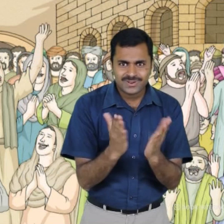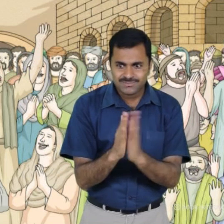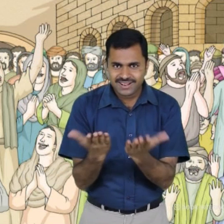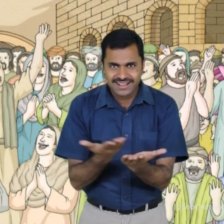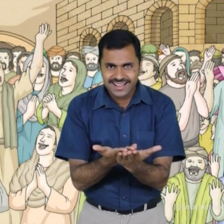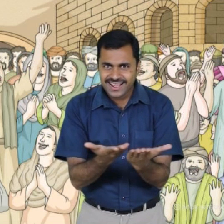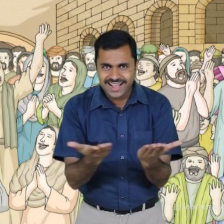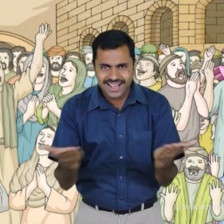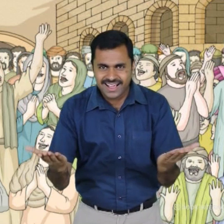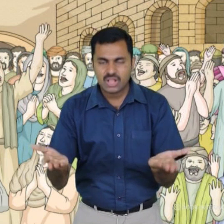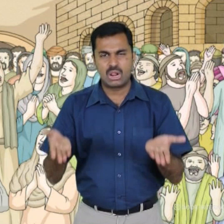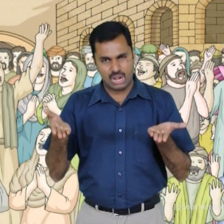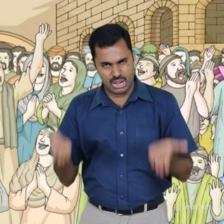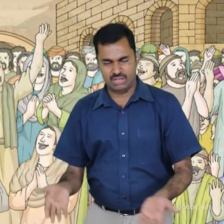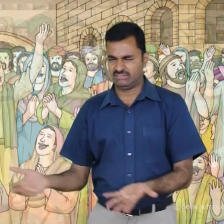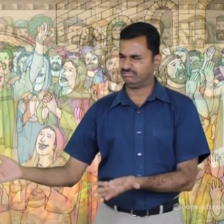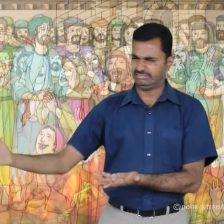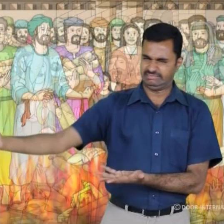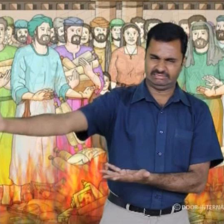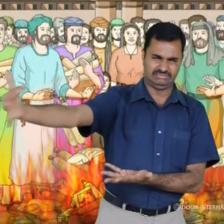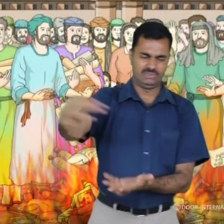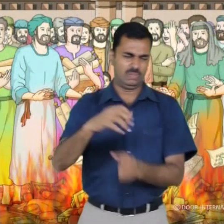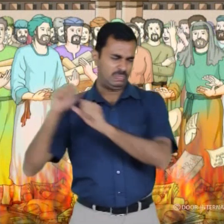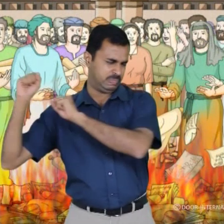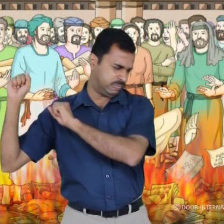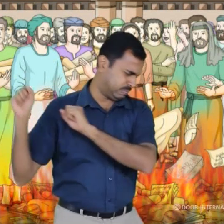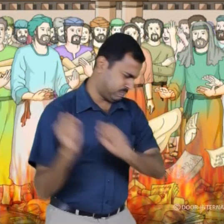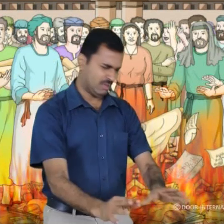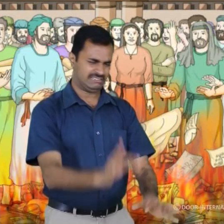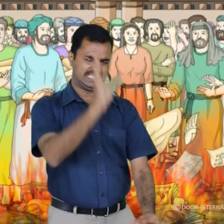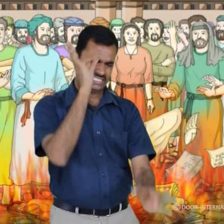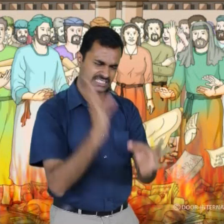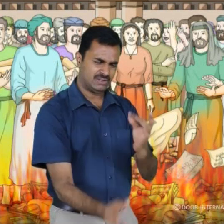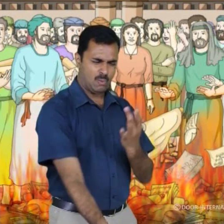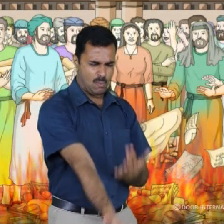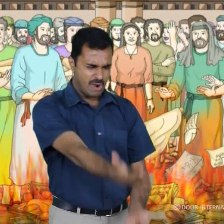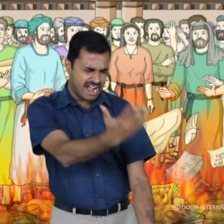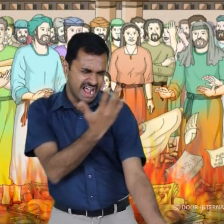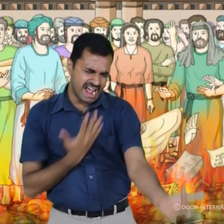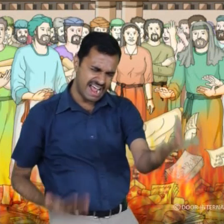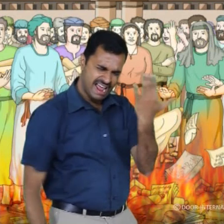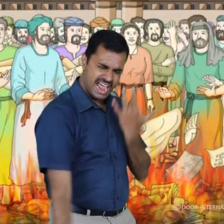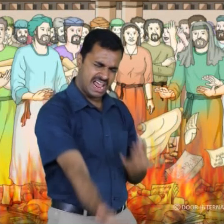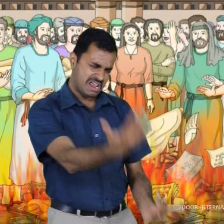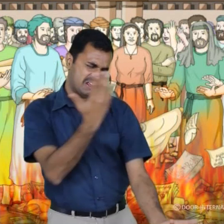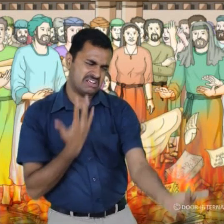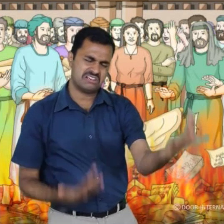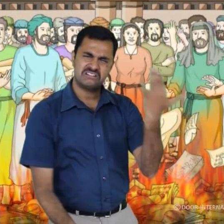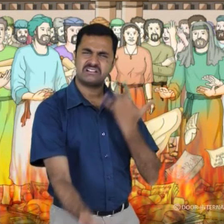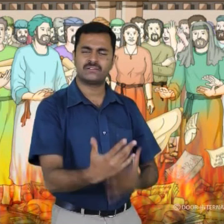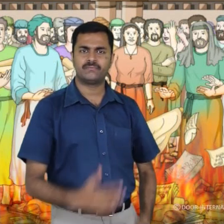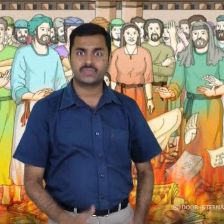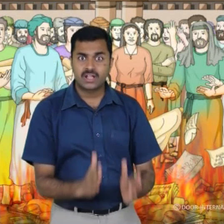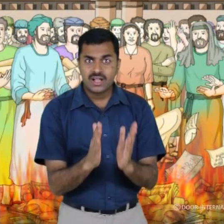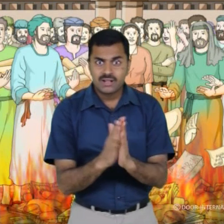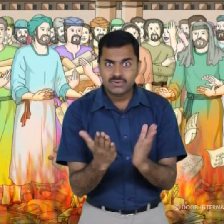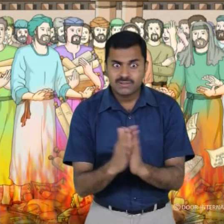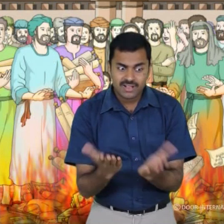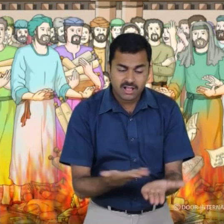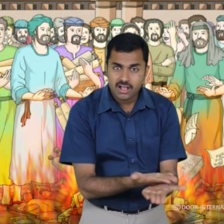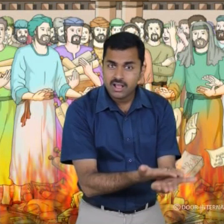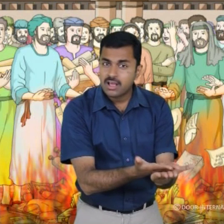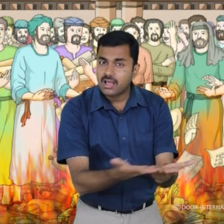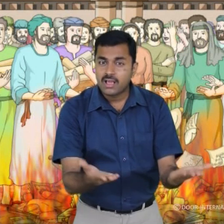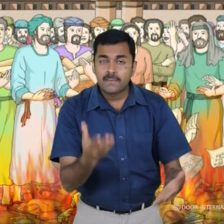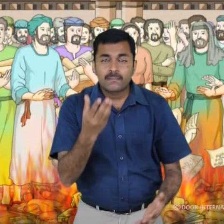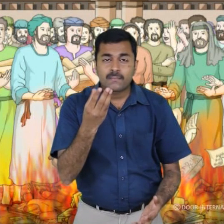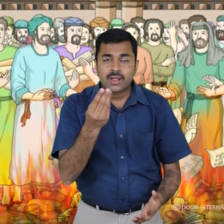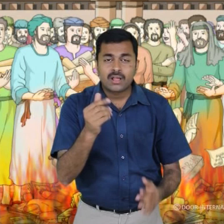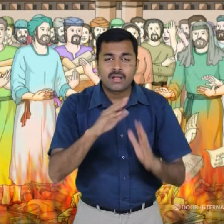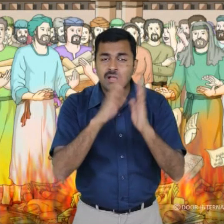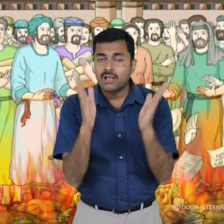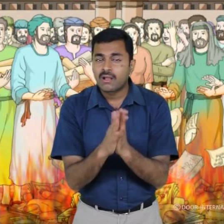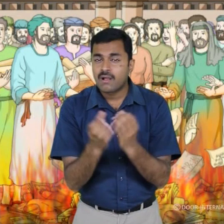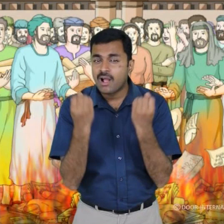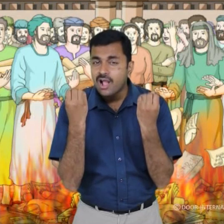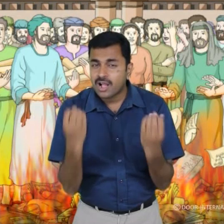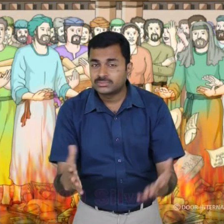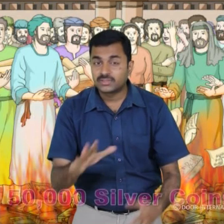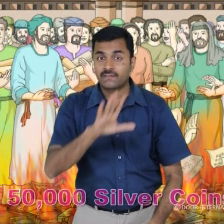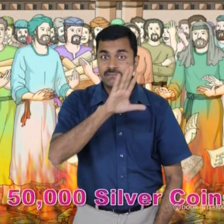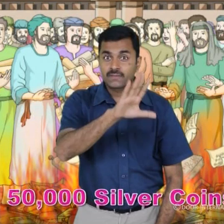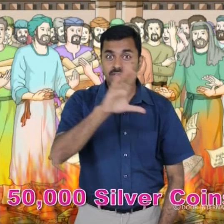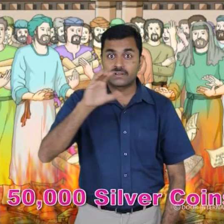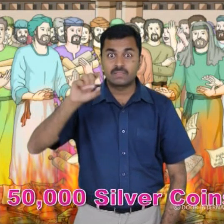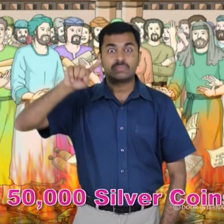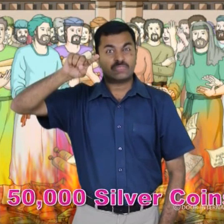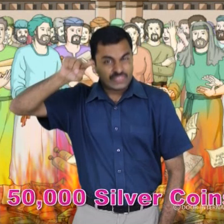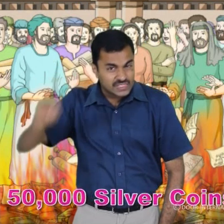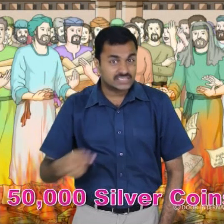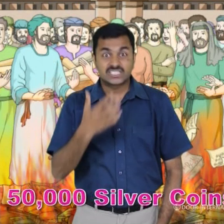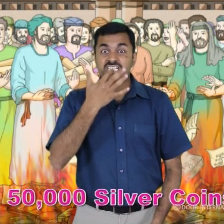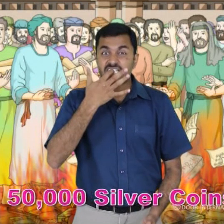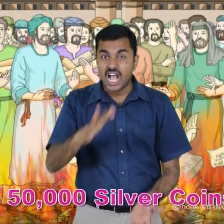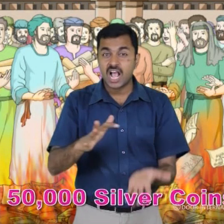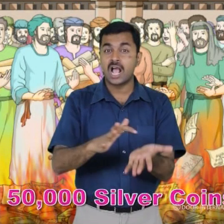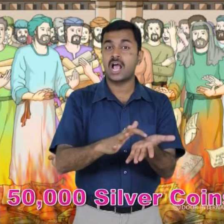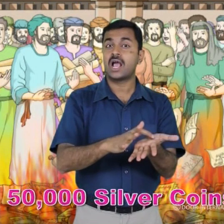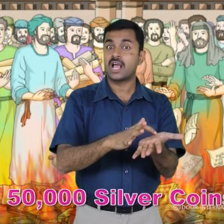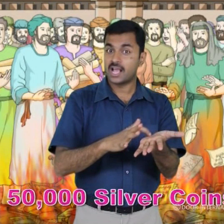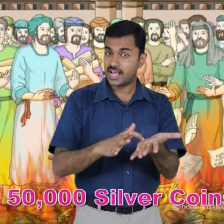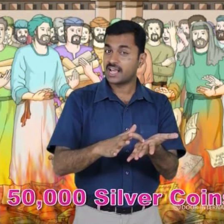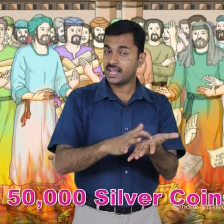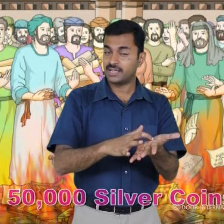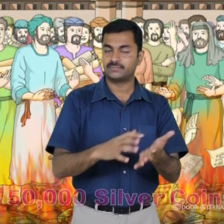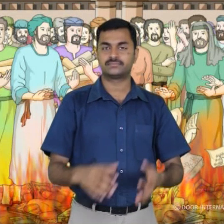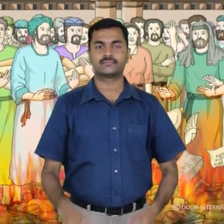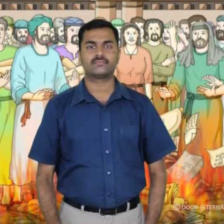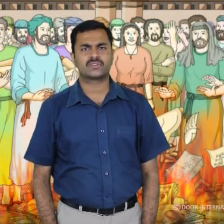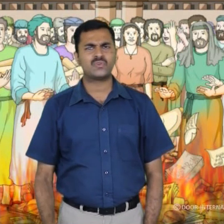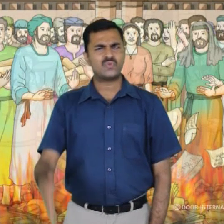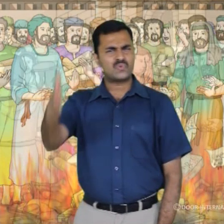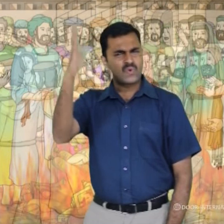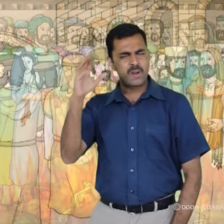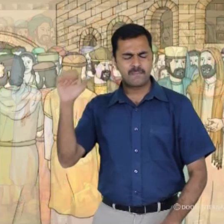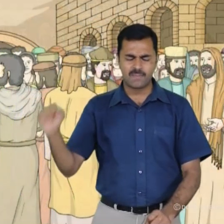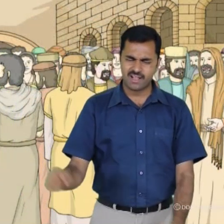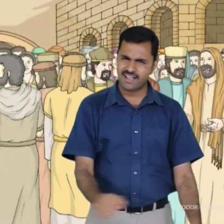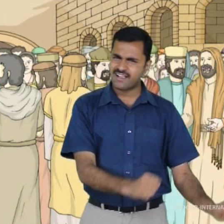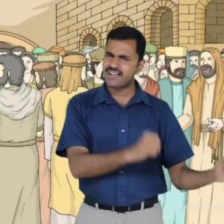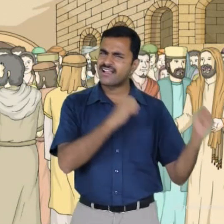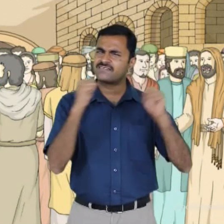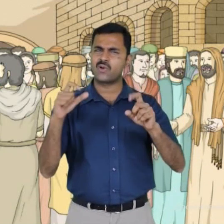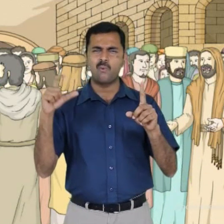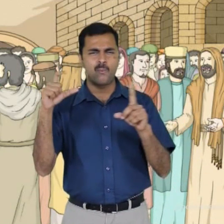And a number of those who had practiced magic arts brought their books and burned them in front of everyone. When the value of the books was calculated, the total came to fifty thousand drachmas.